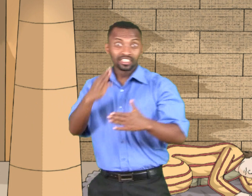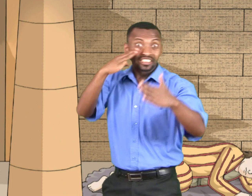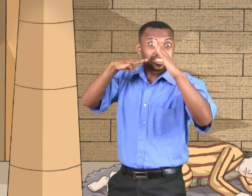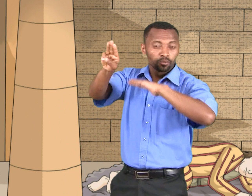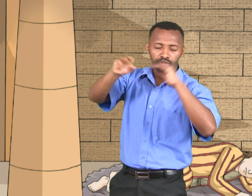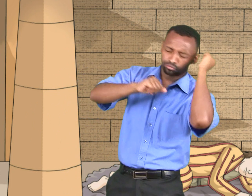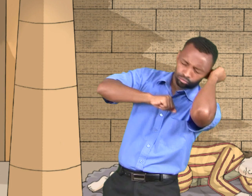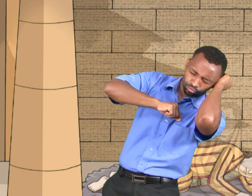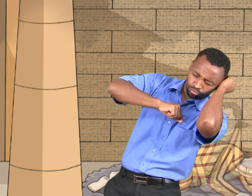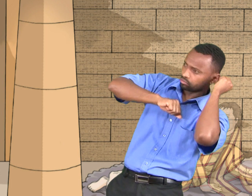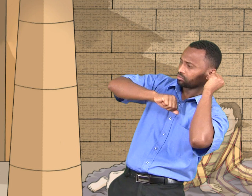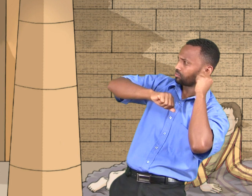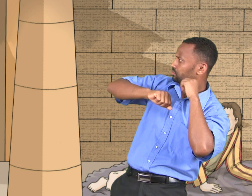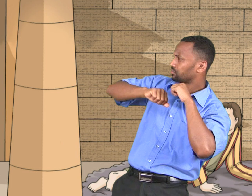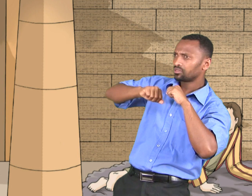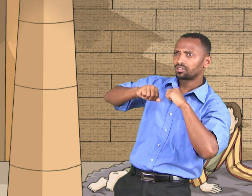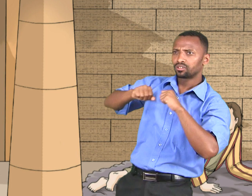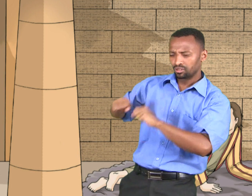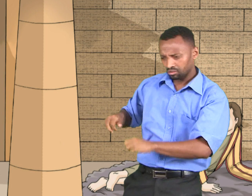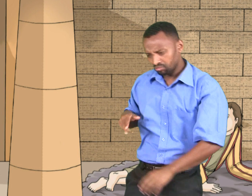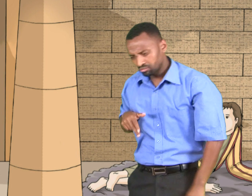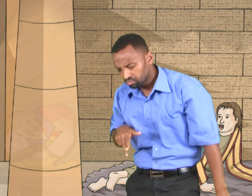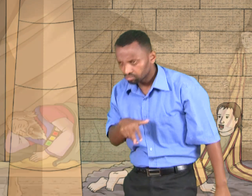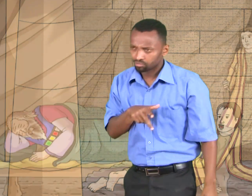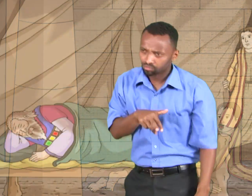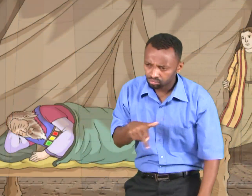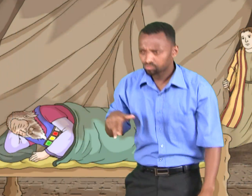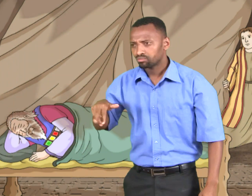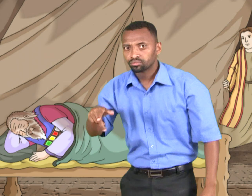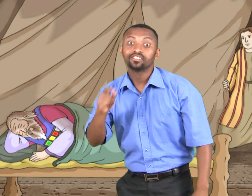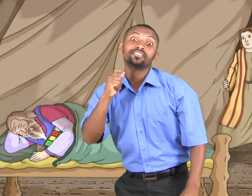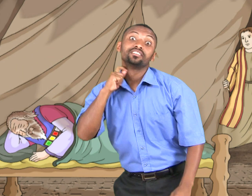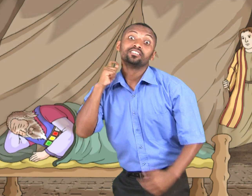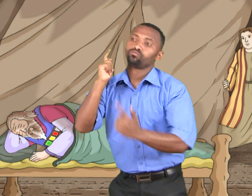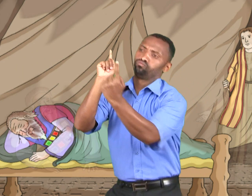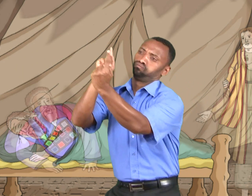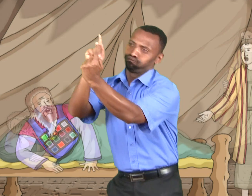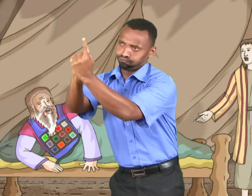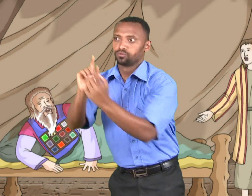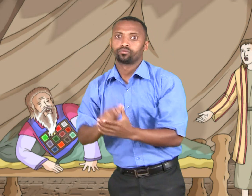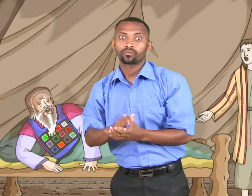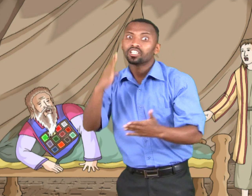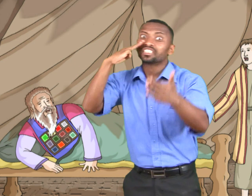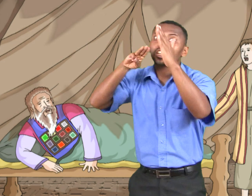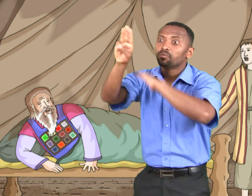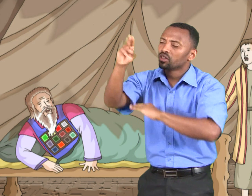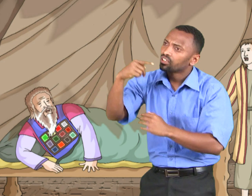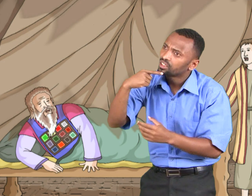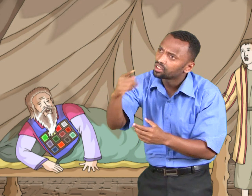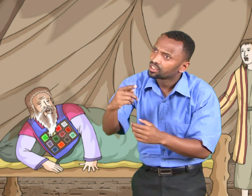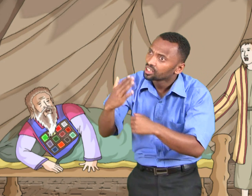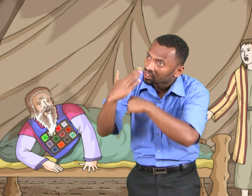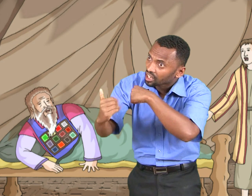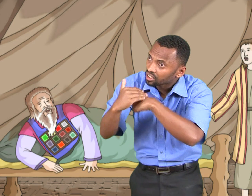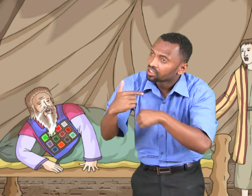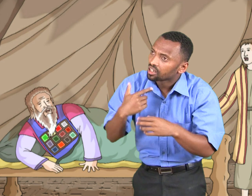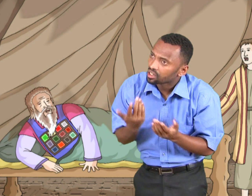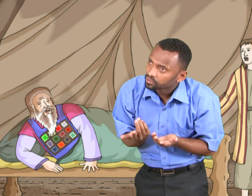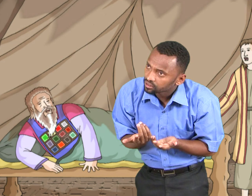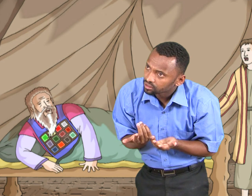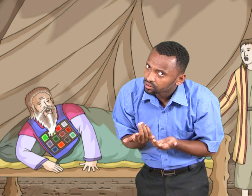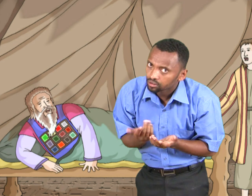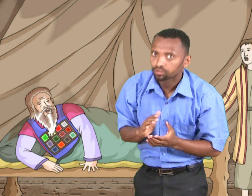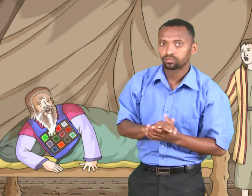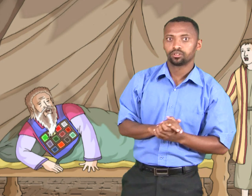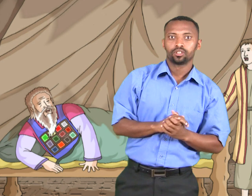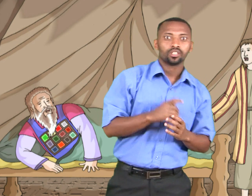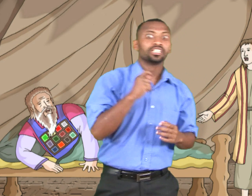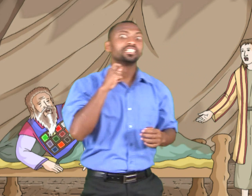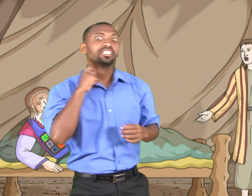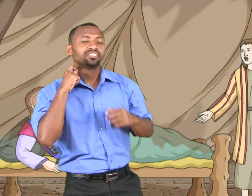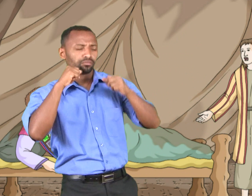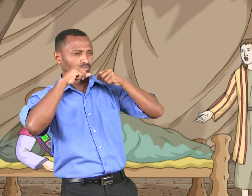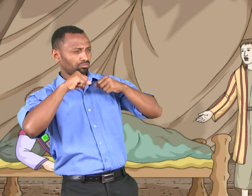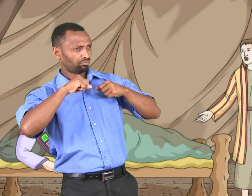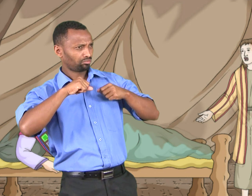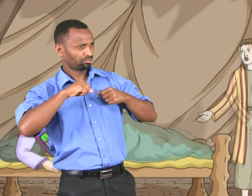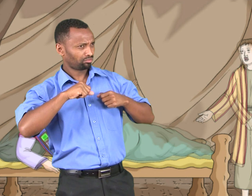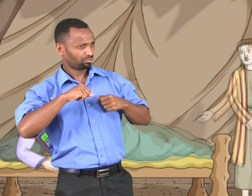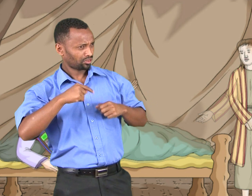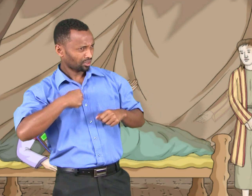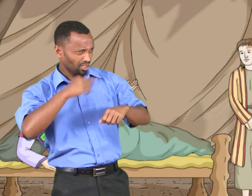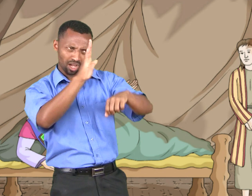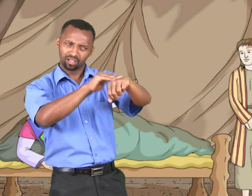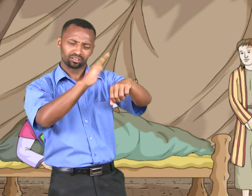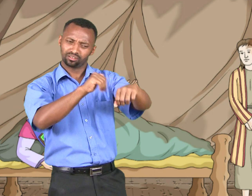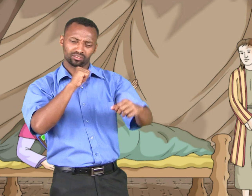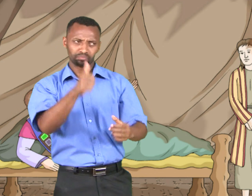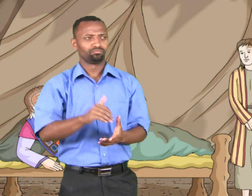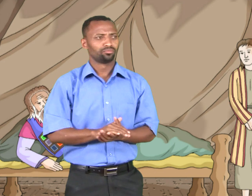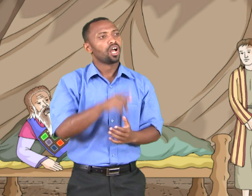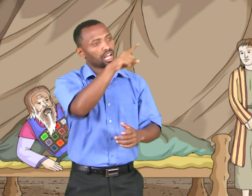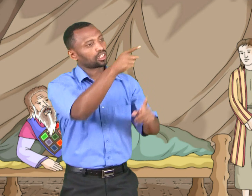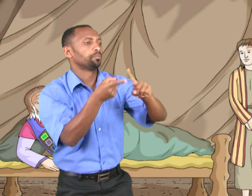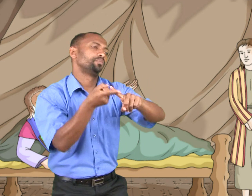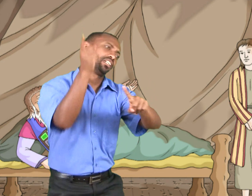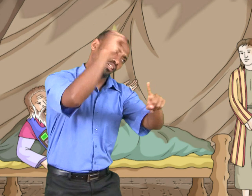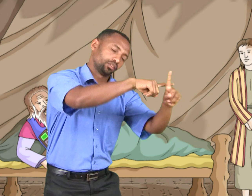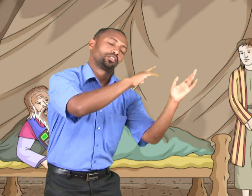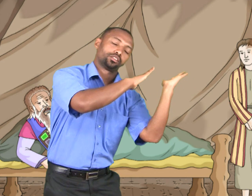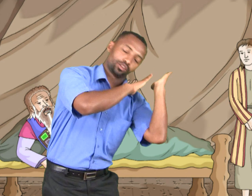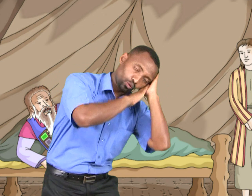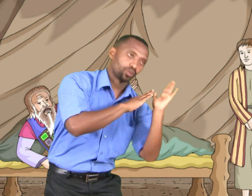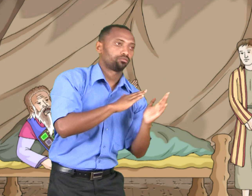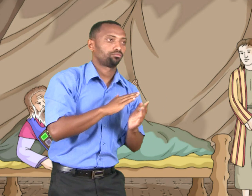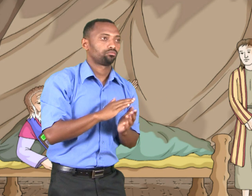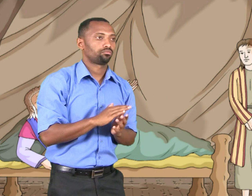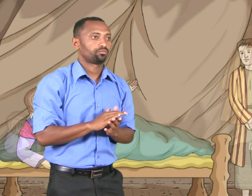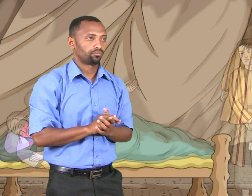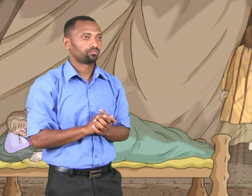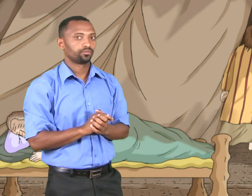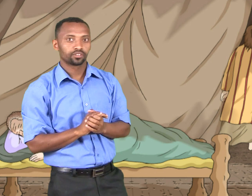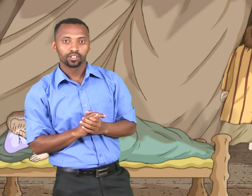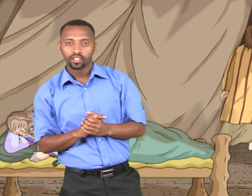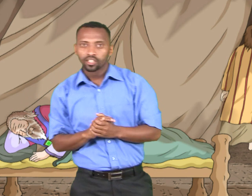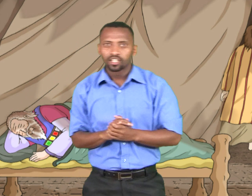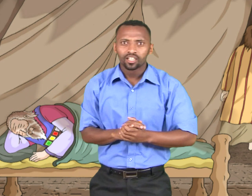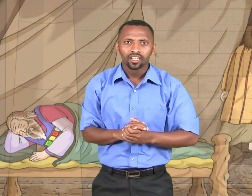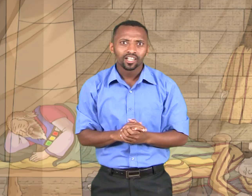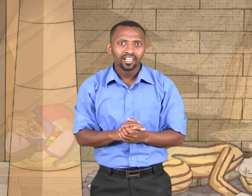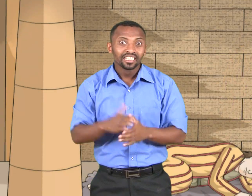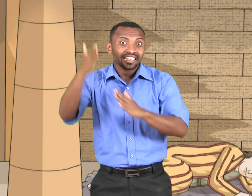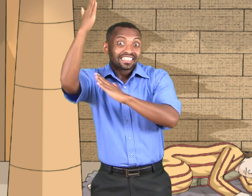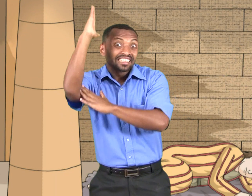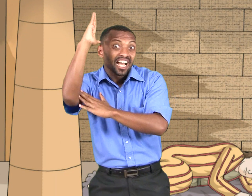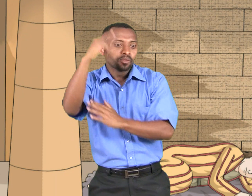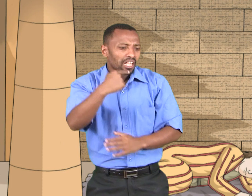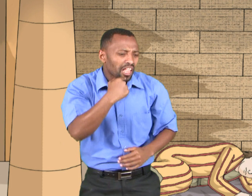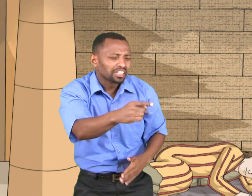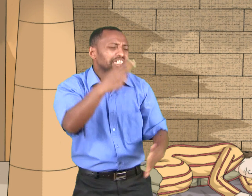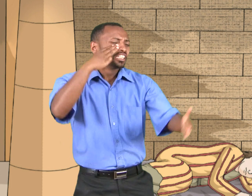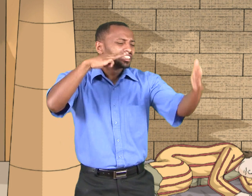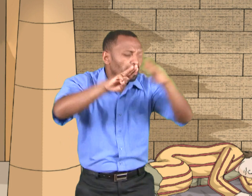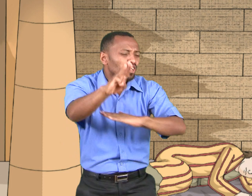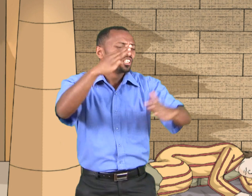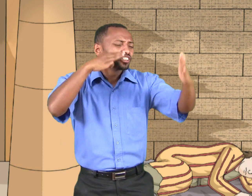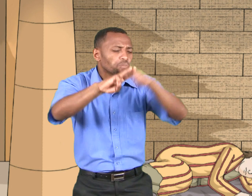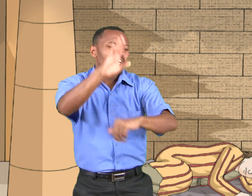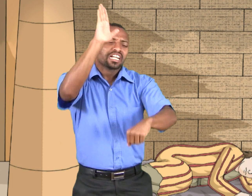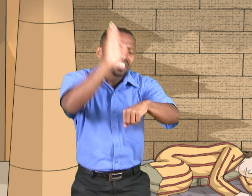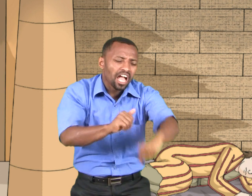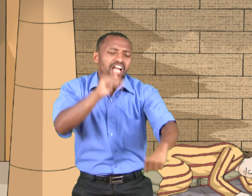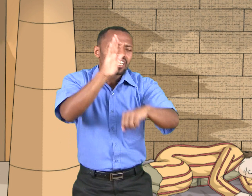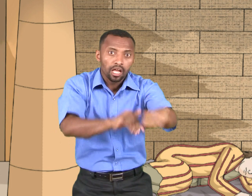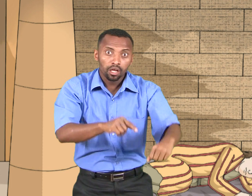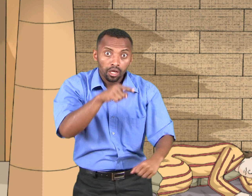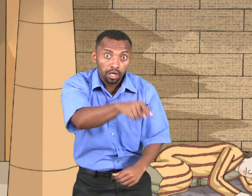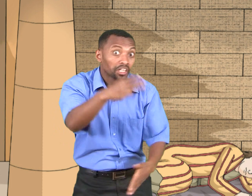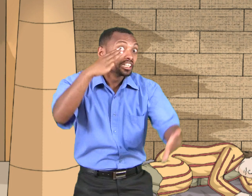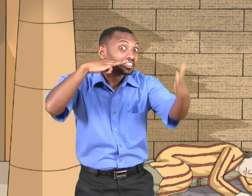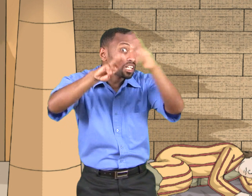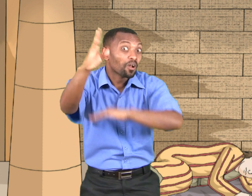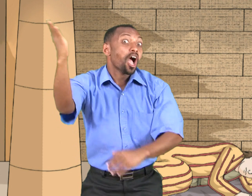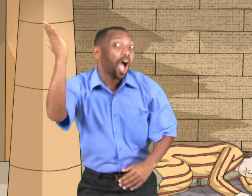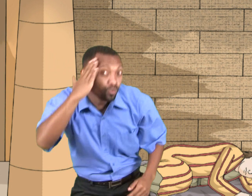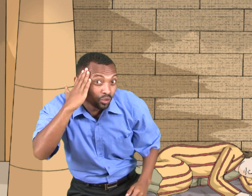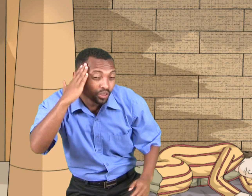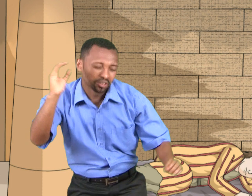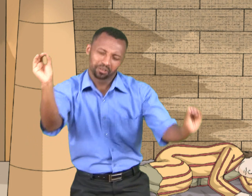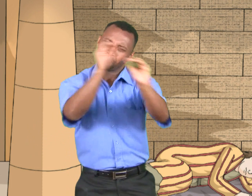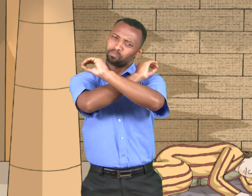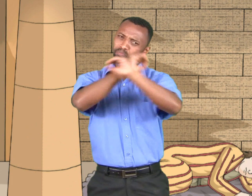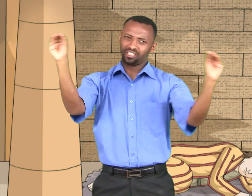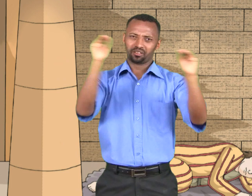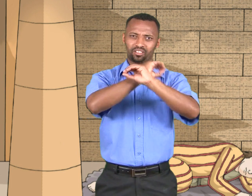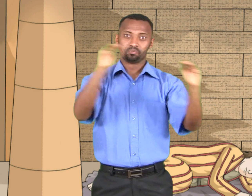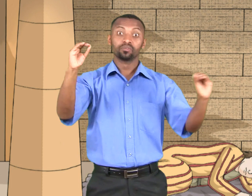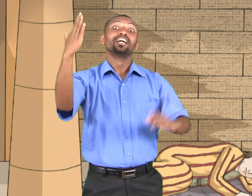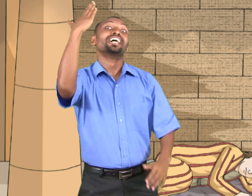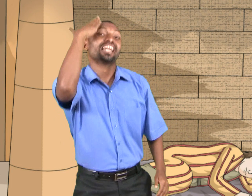So Samuel got up, went to Eli, and said, “Here I am, for you have called me.” “My son, I did not call,” Eli replied. “Go back and lie down.”